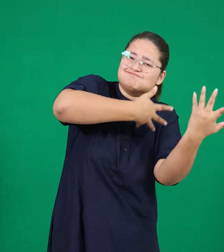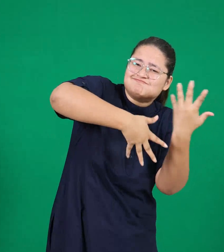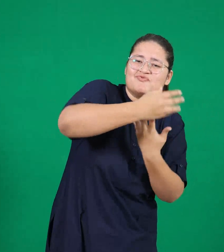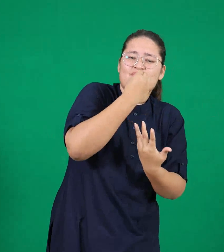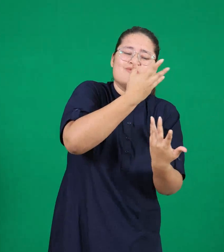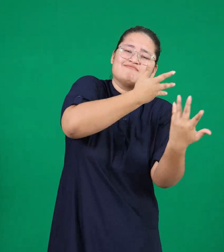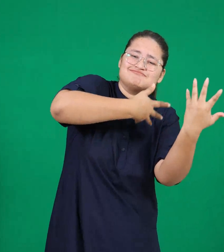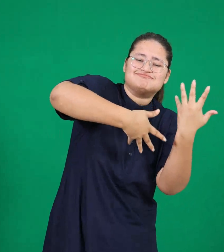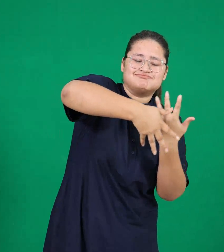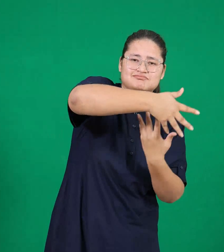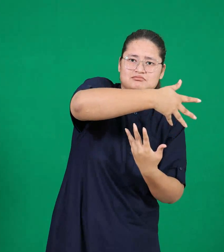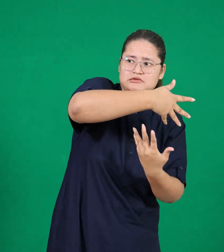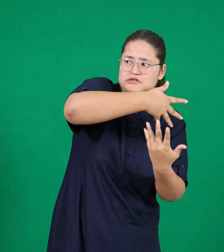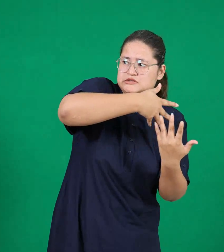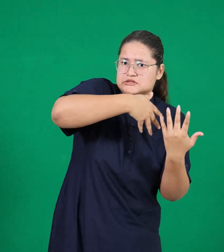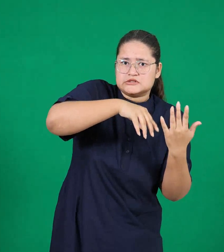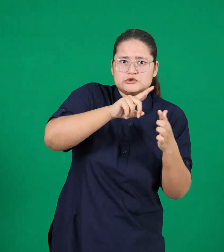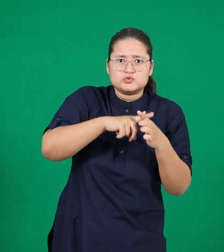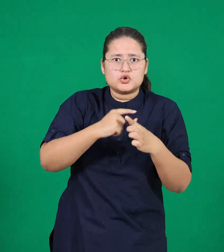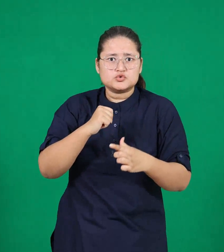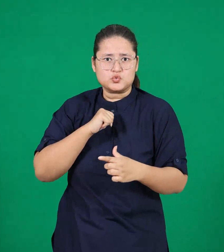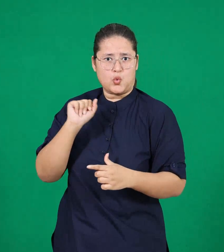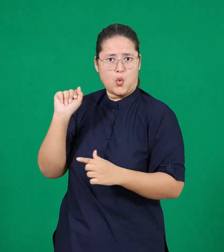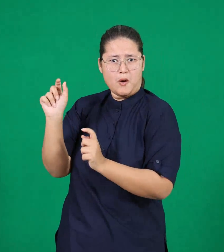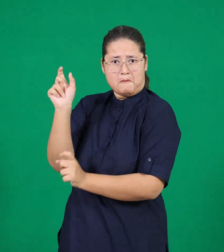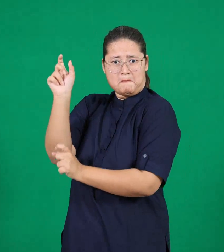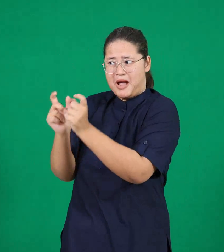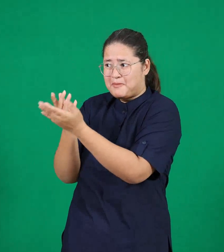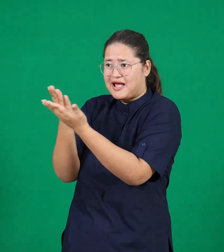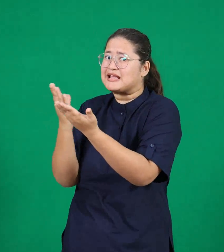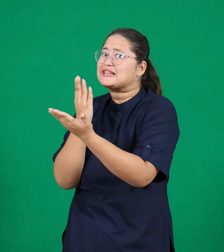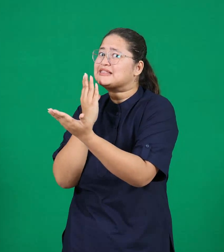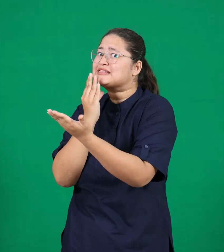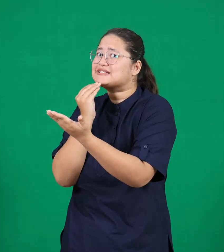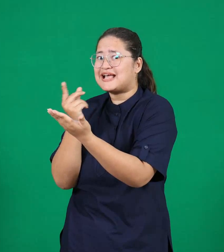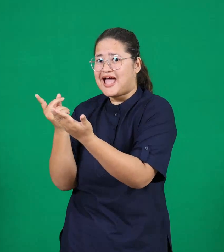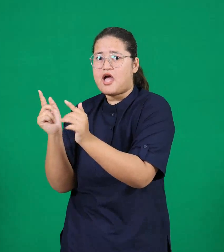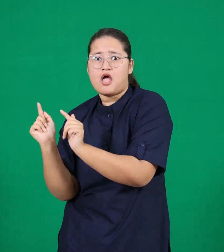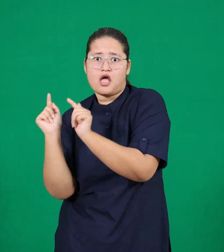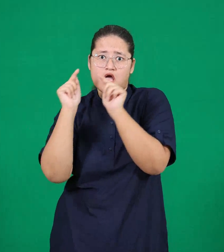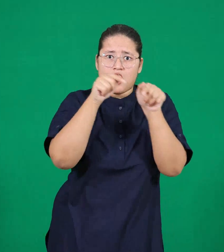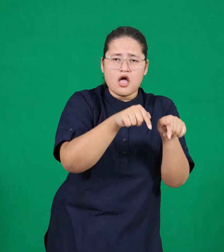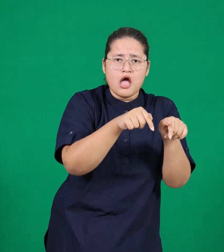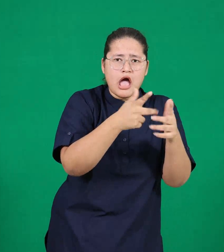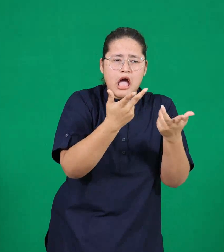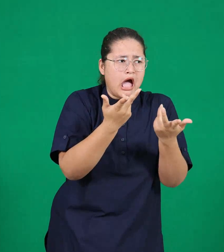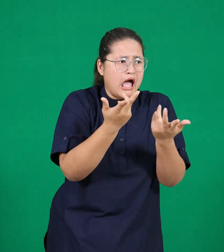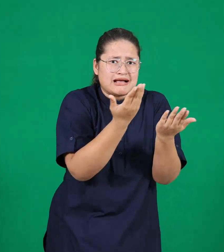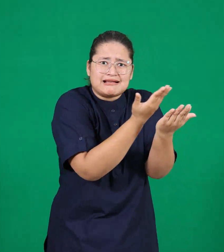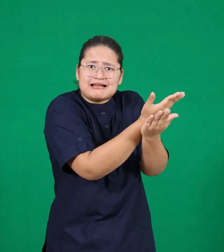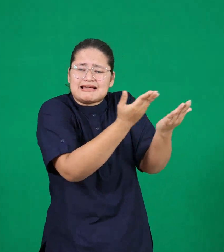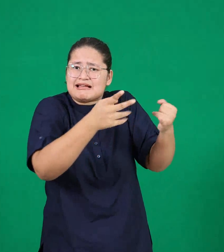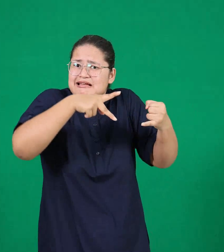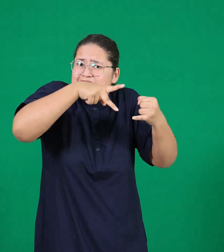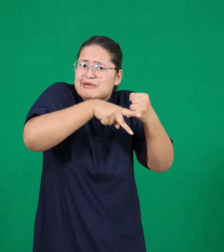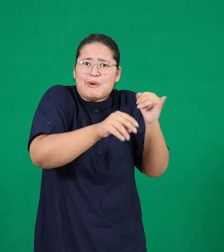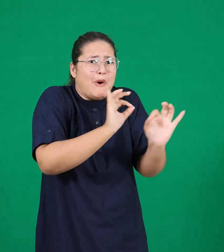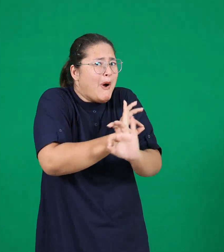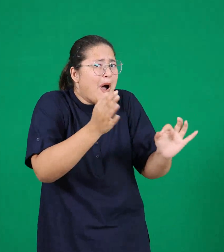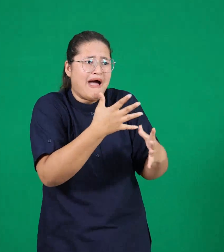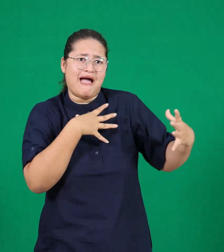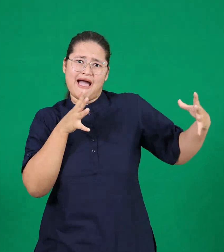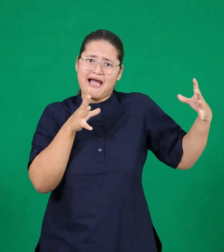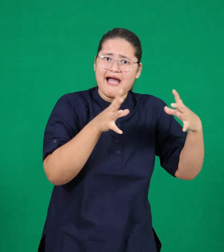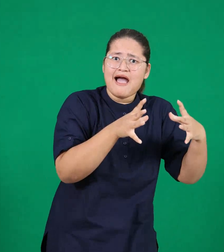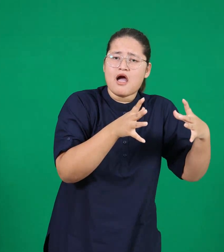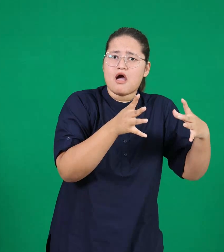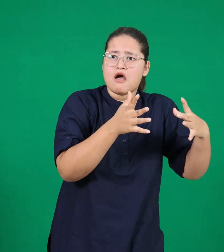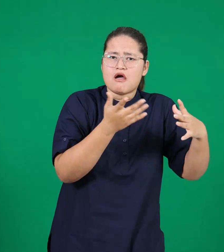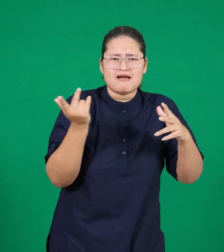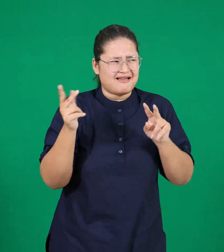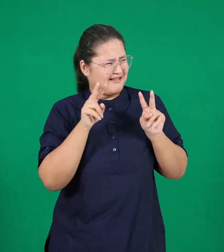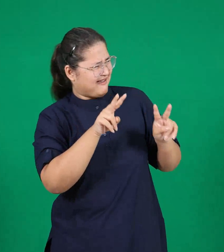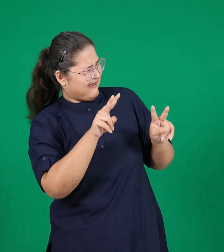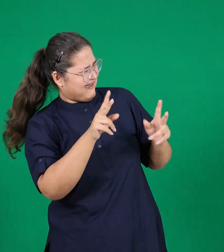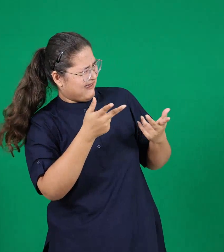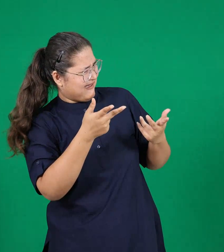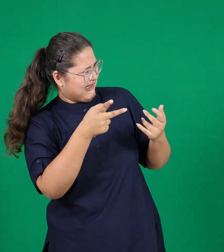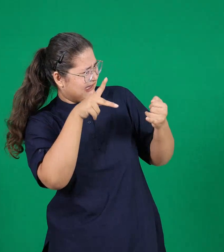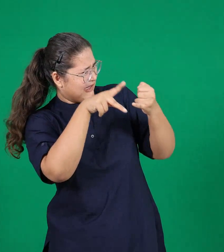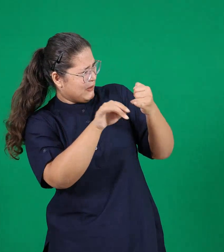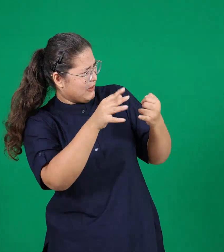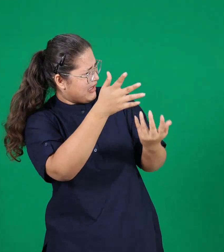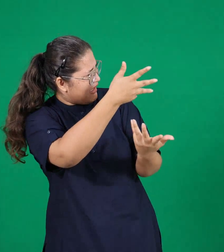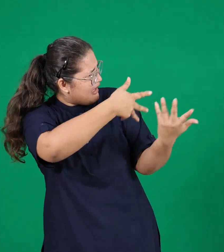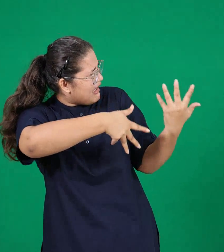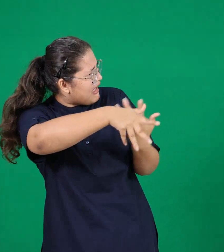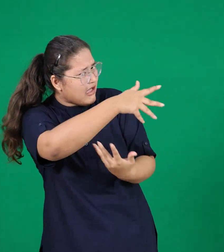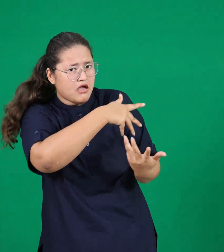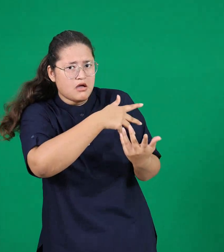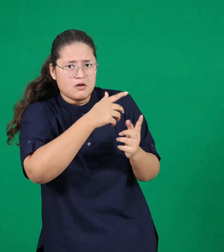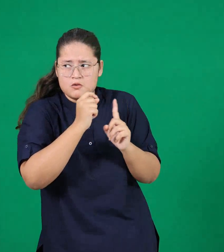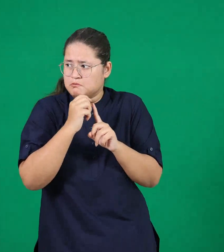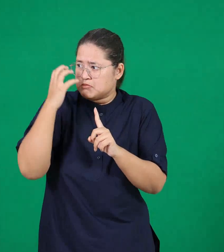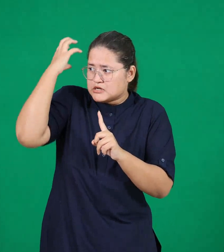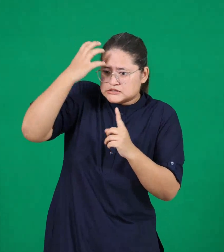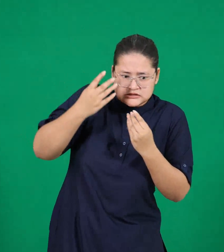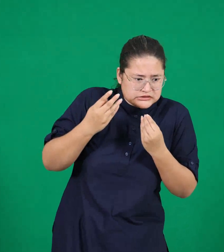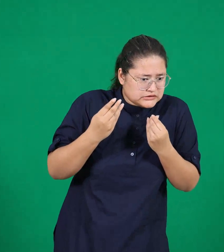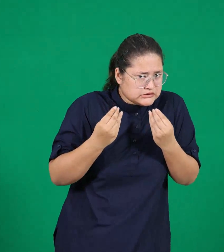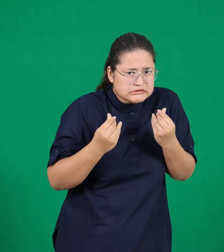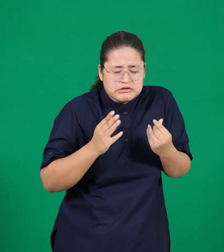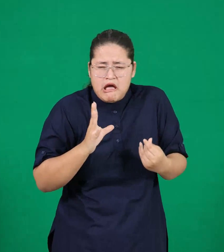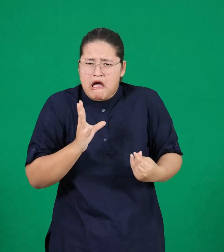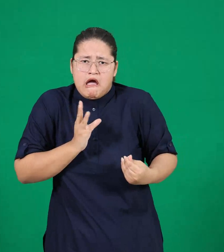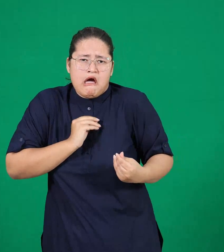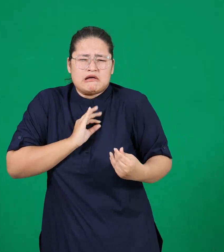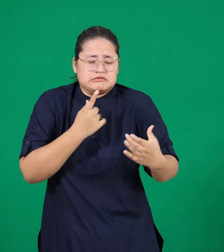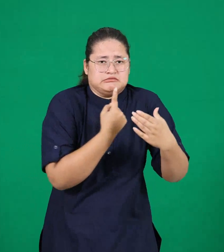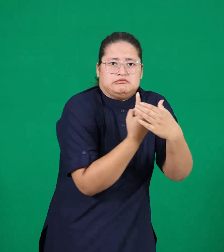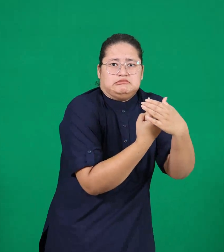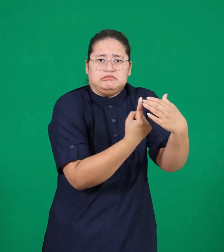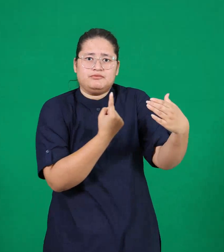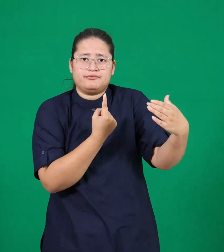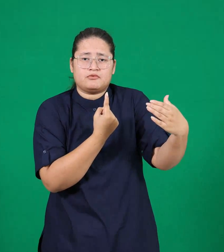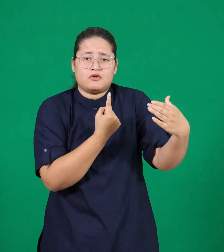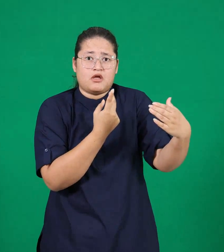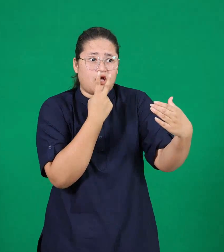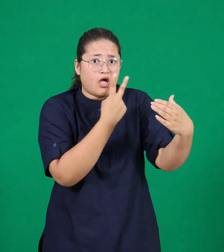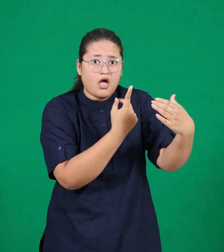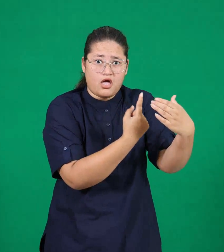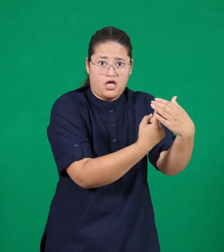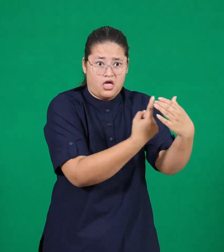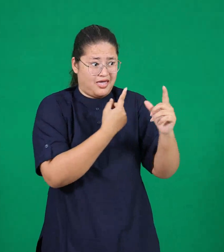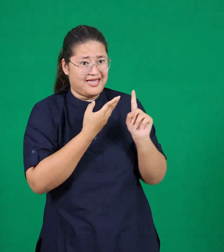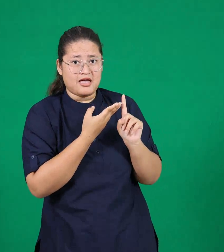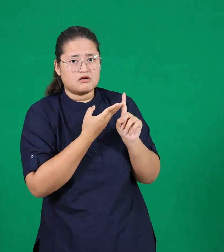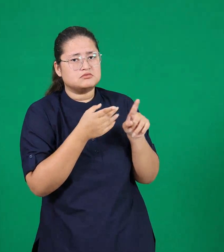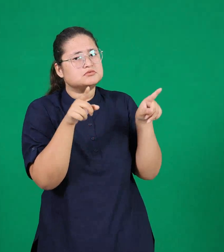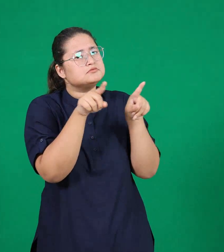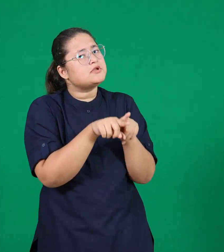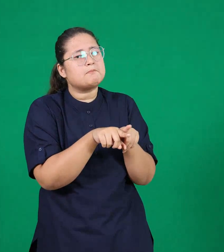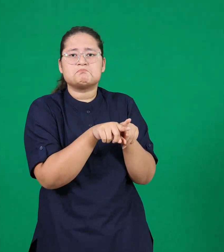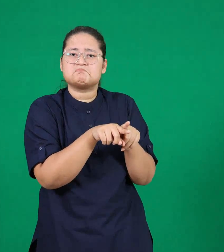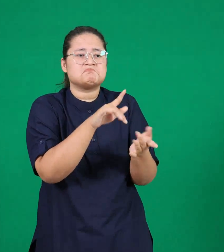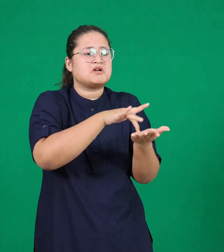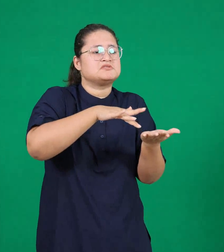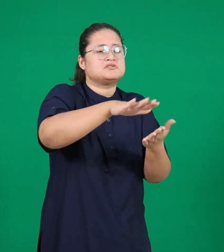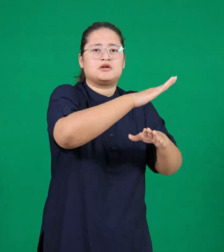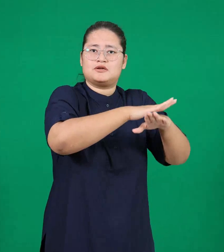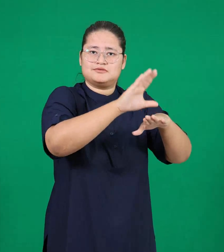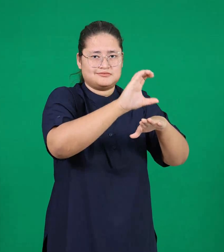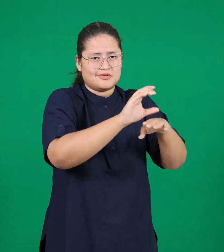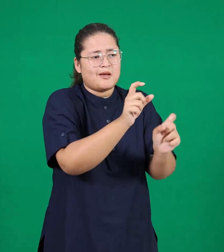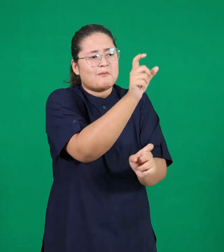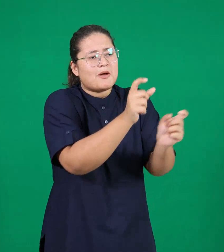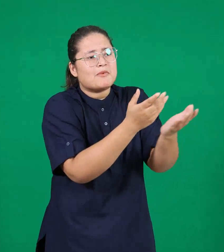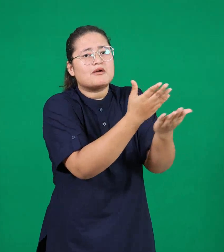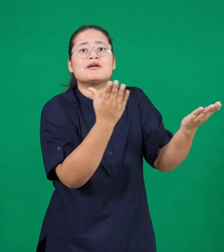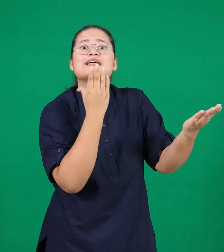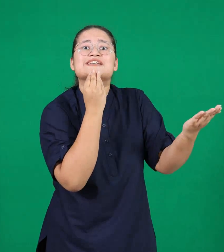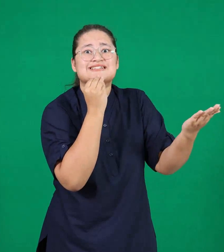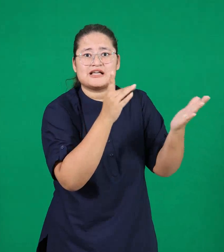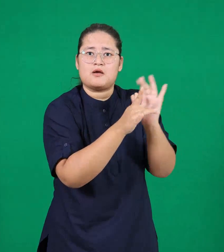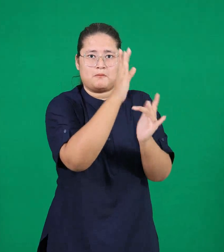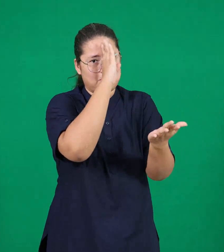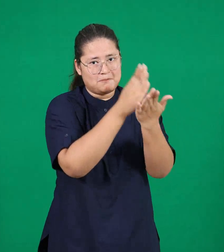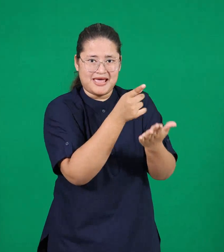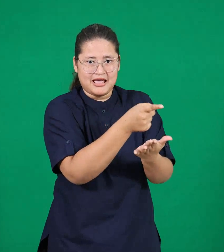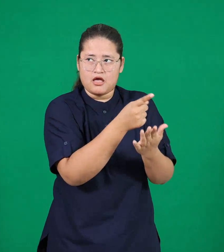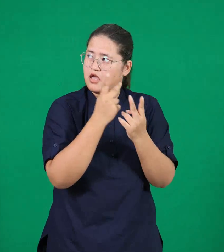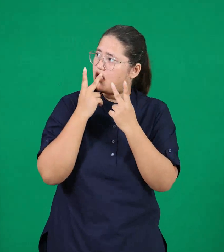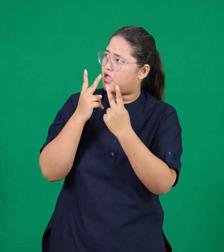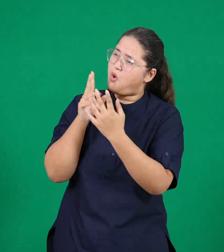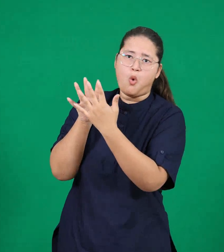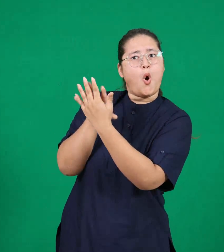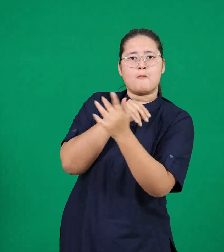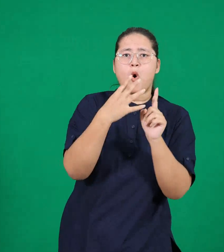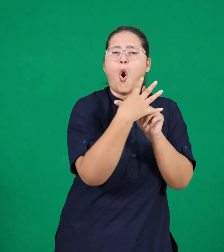But when they arrived, he began to draw back and separate himself, for fear of those in the circumcision group.